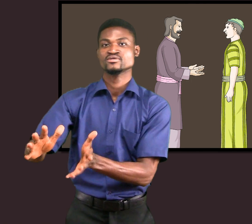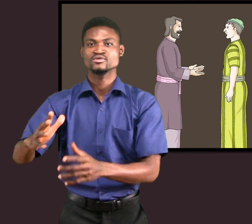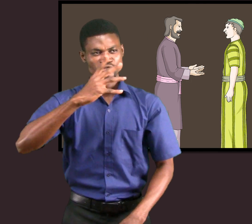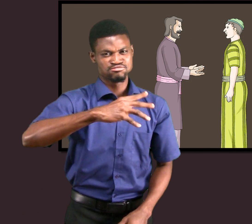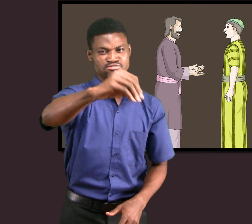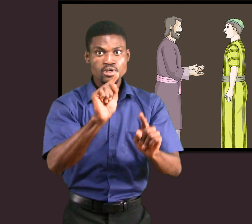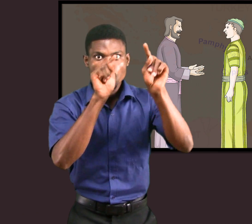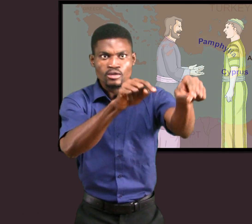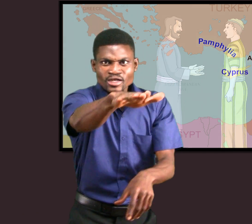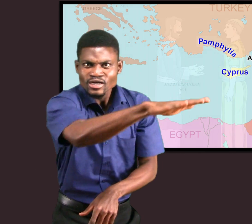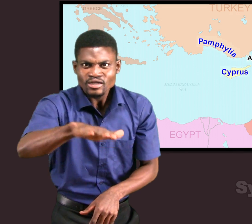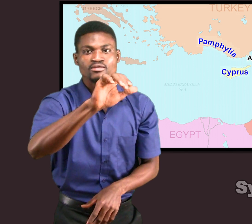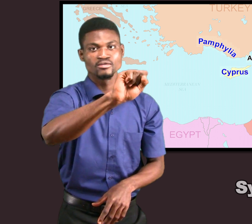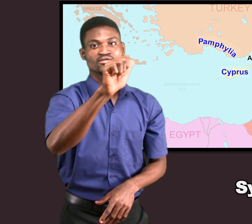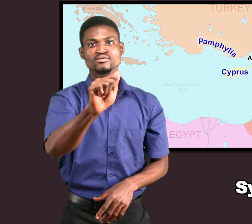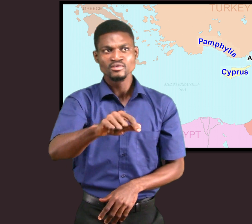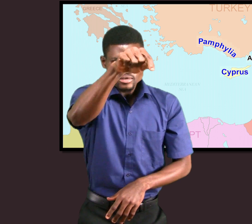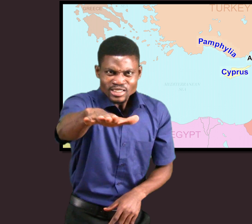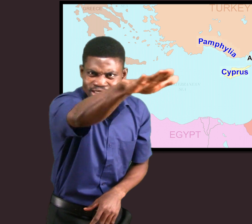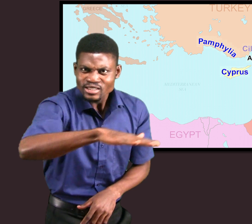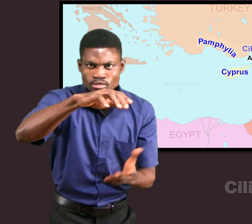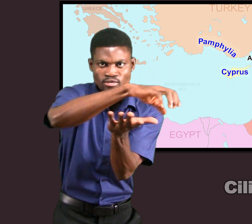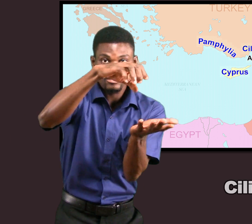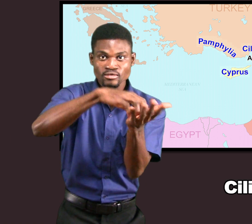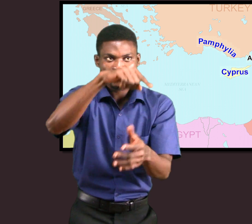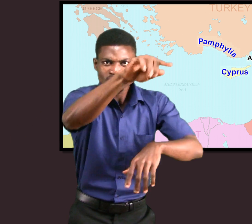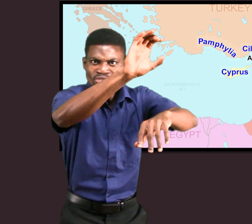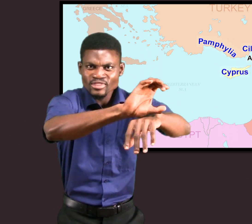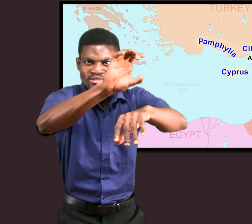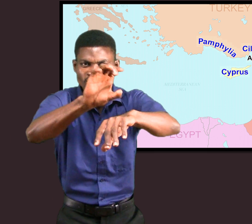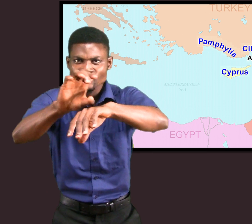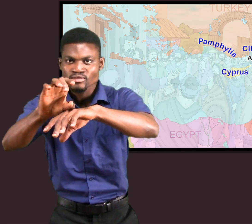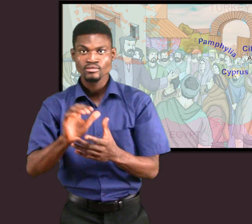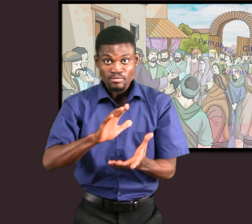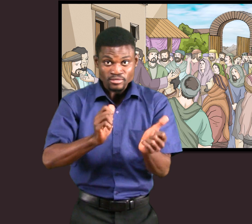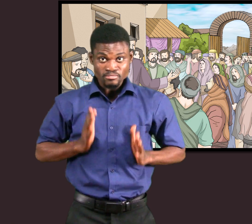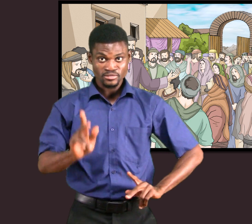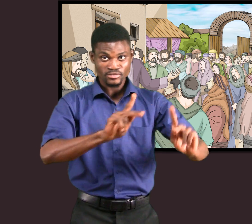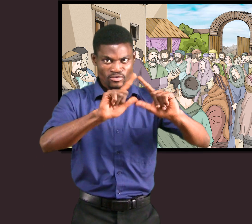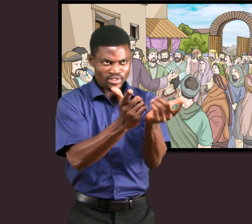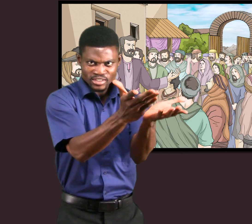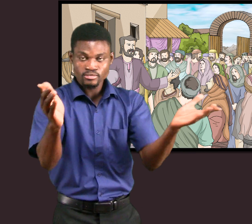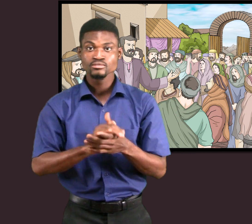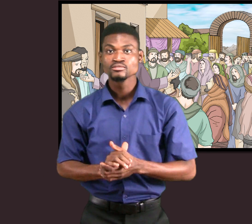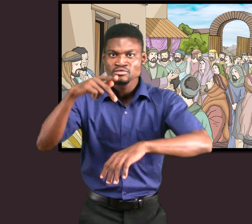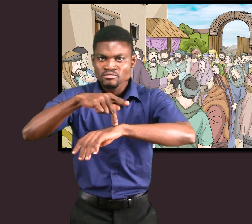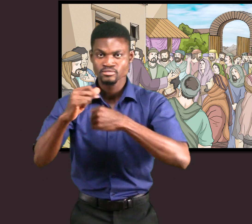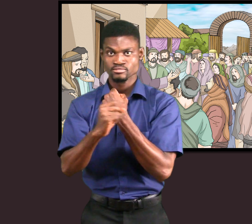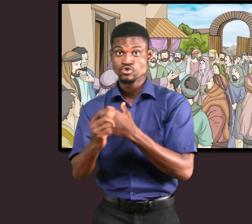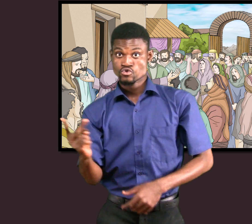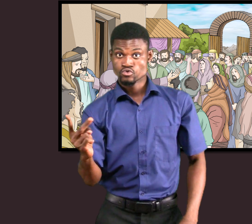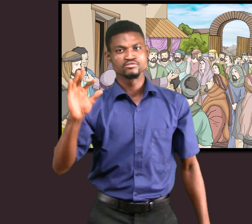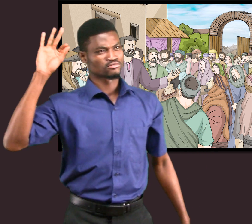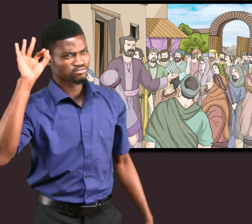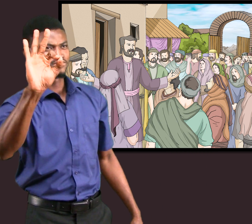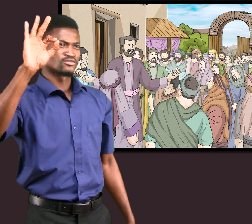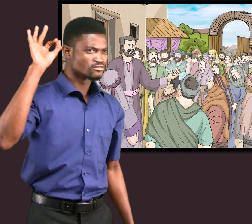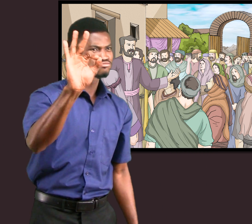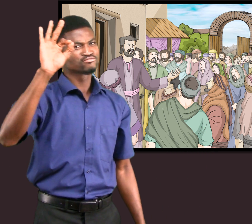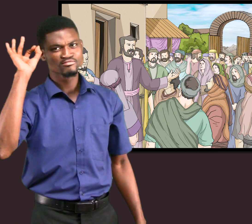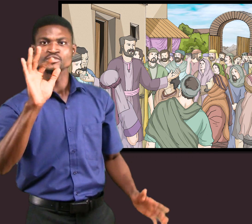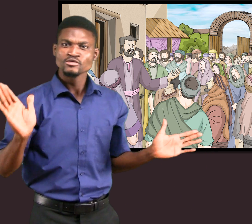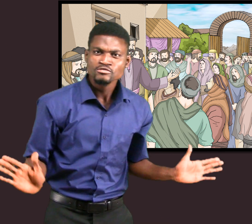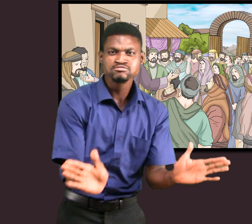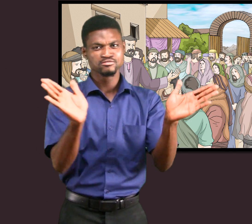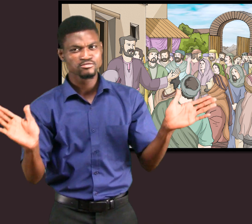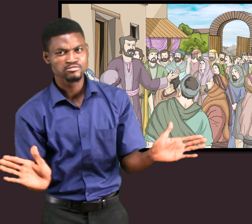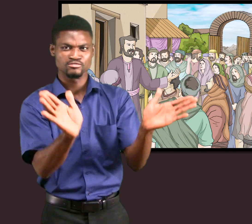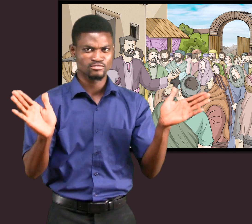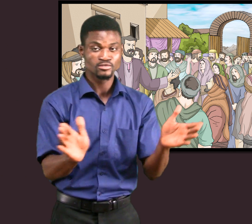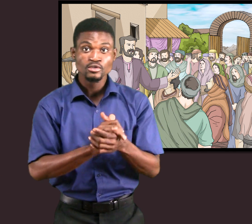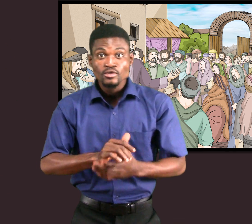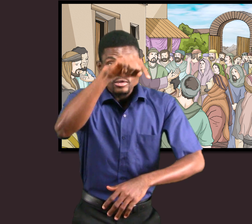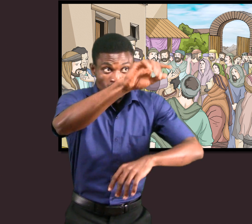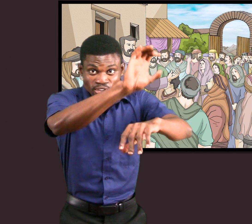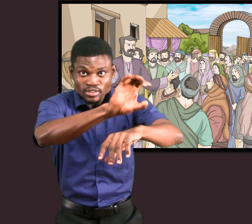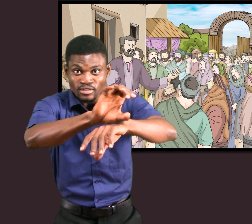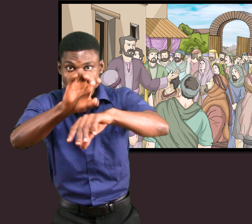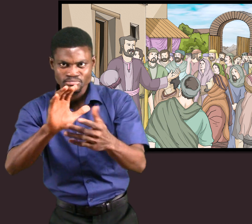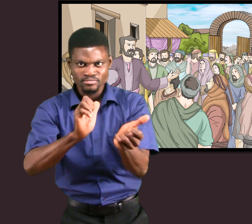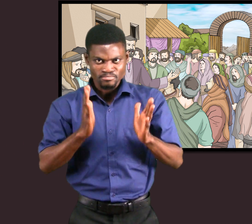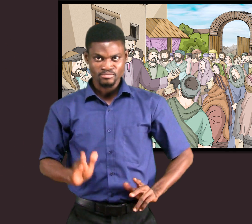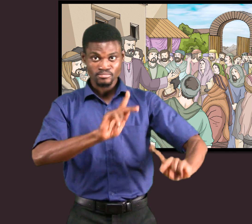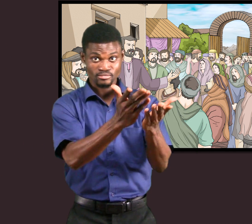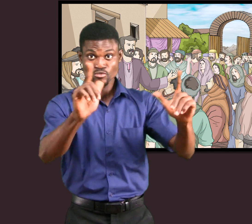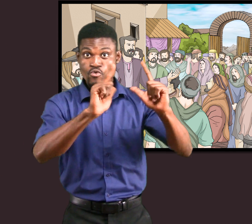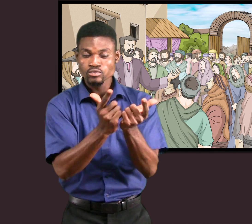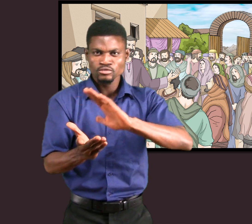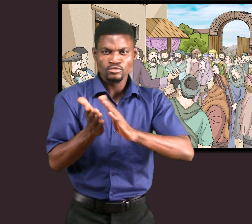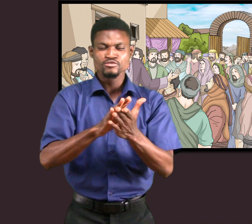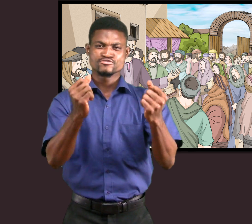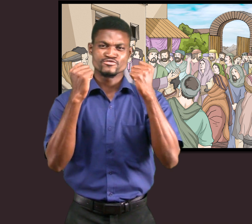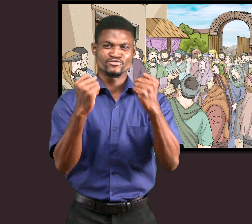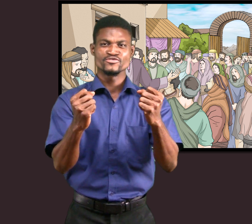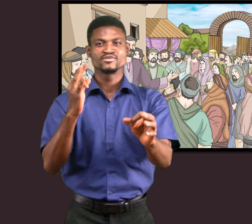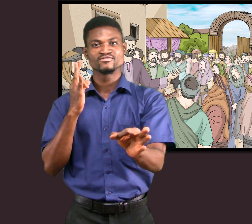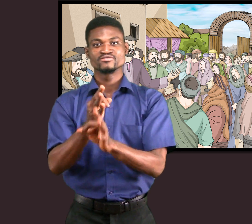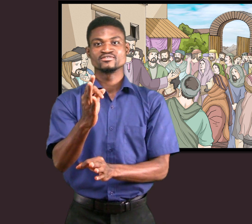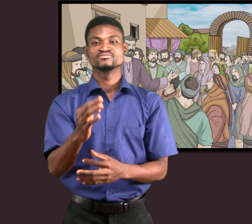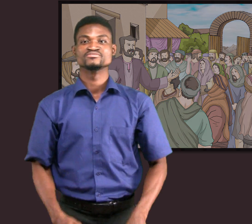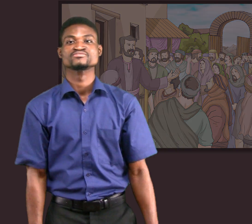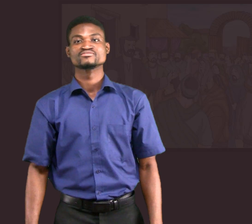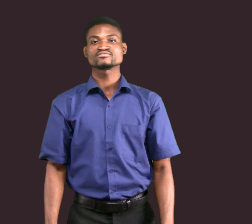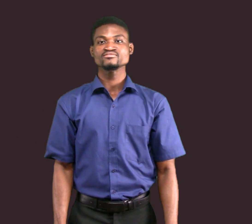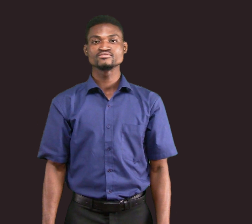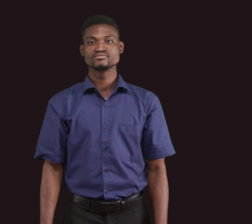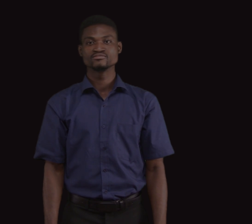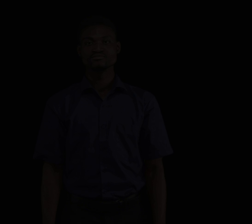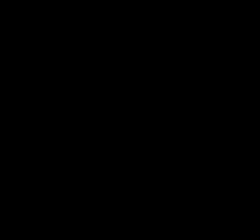And he traveled through Syria and Cilicia, strengthening the churches.